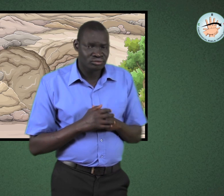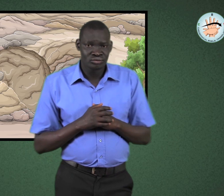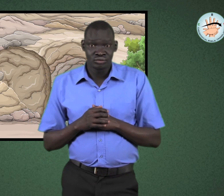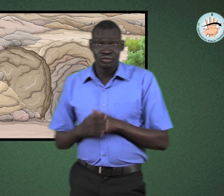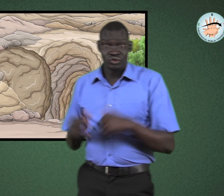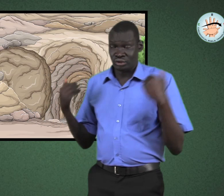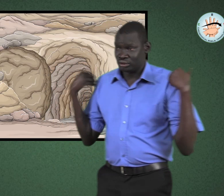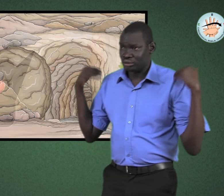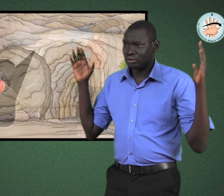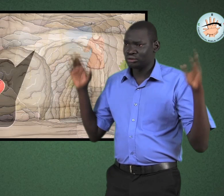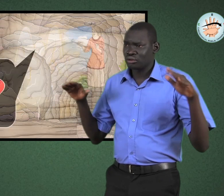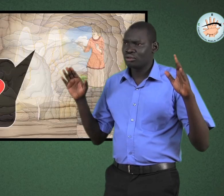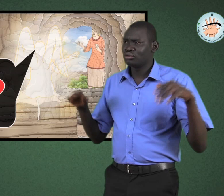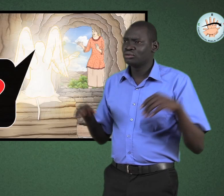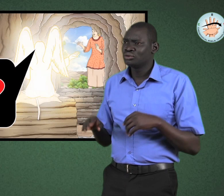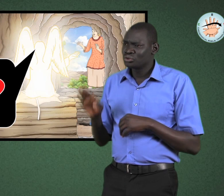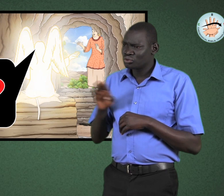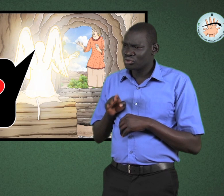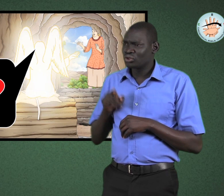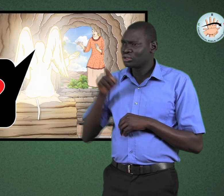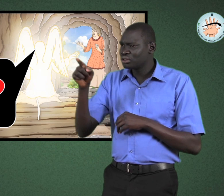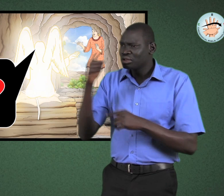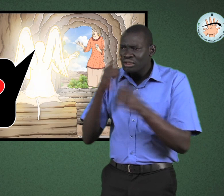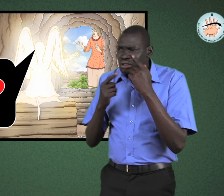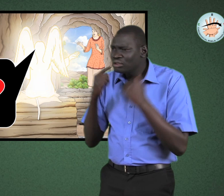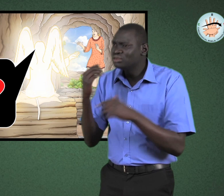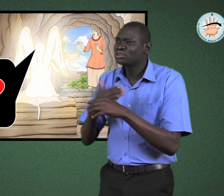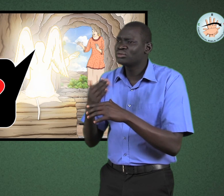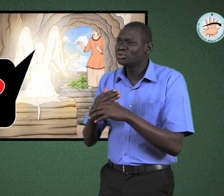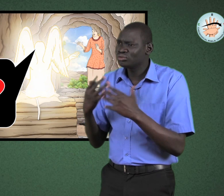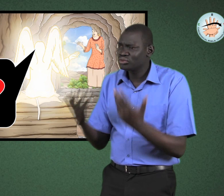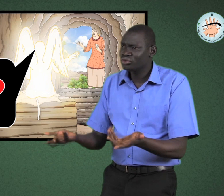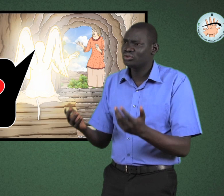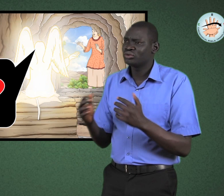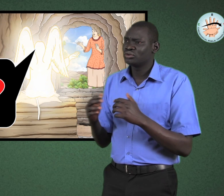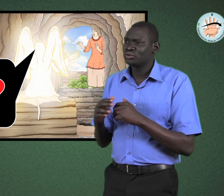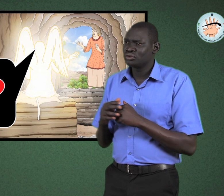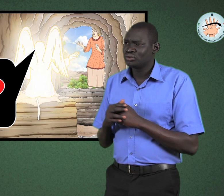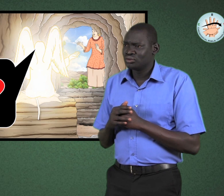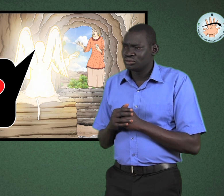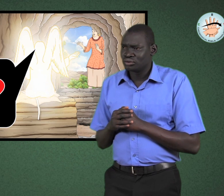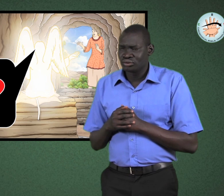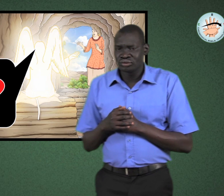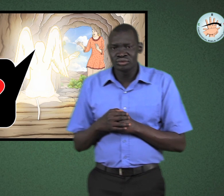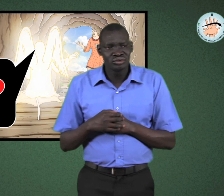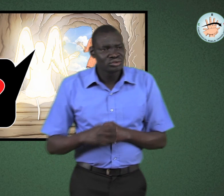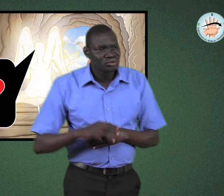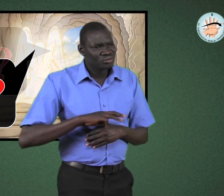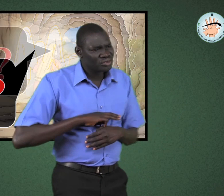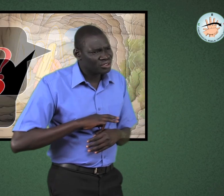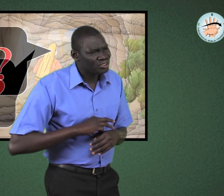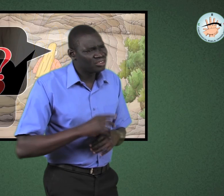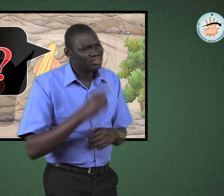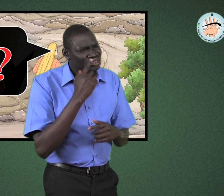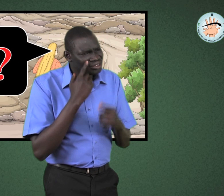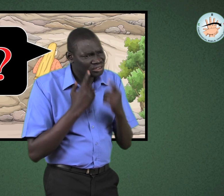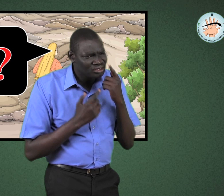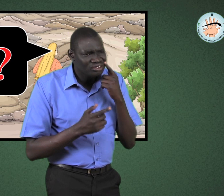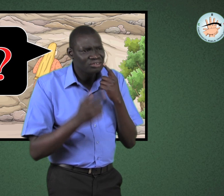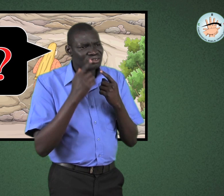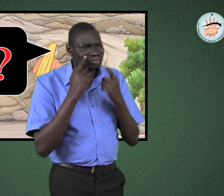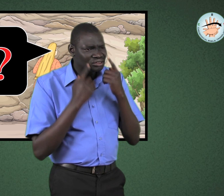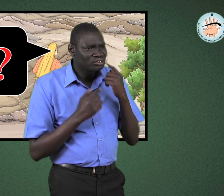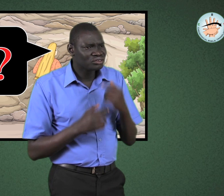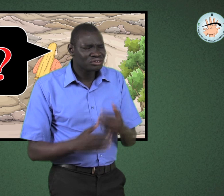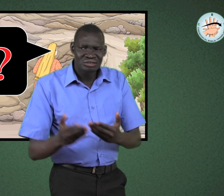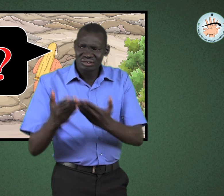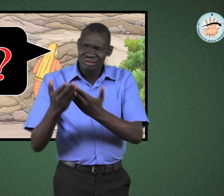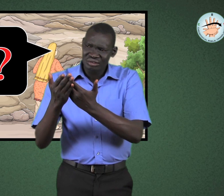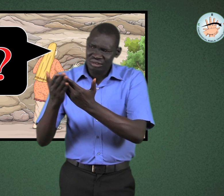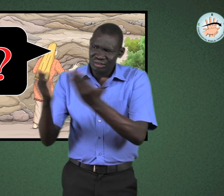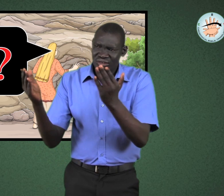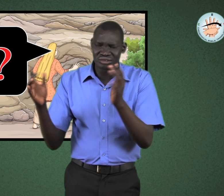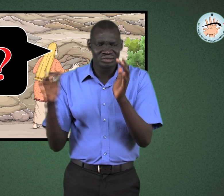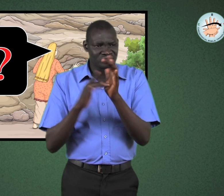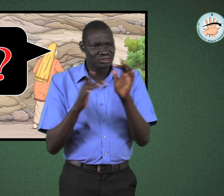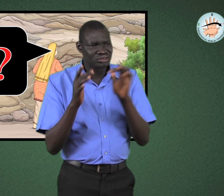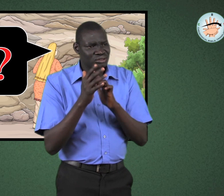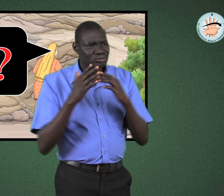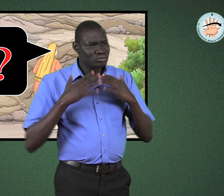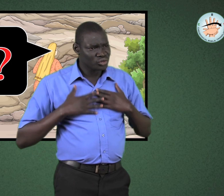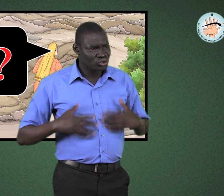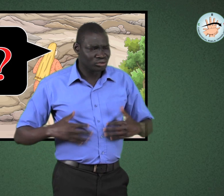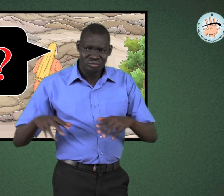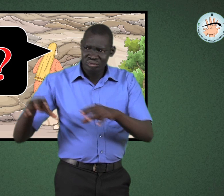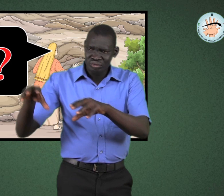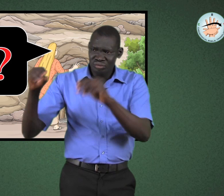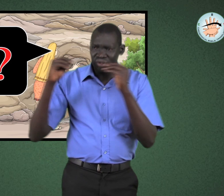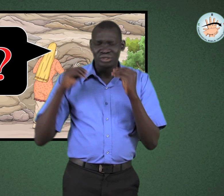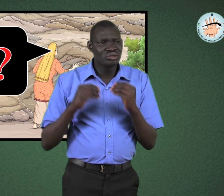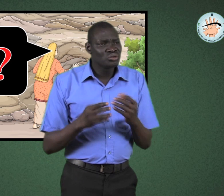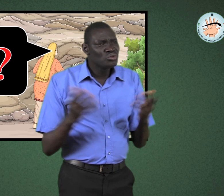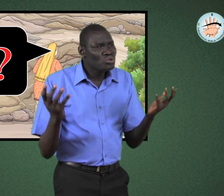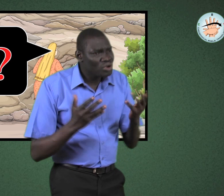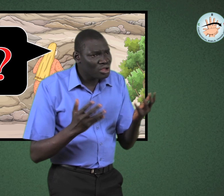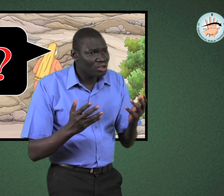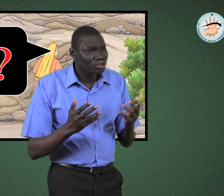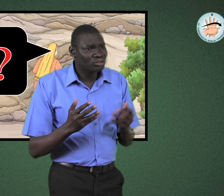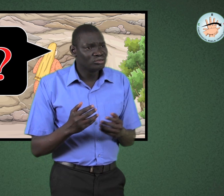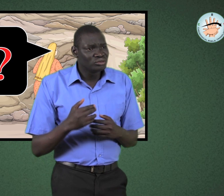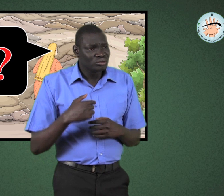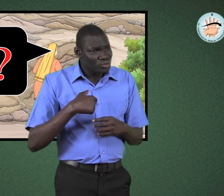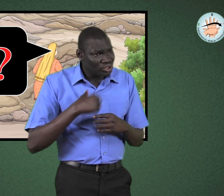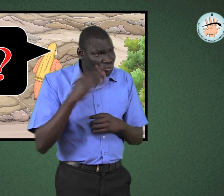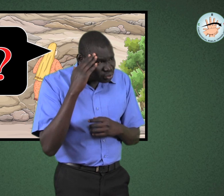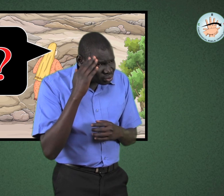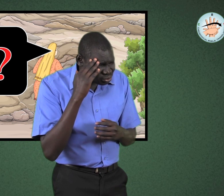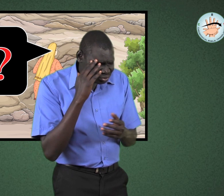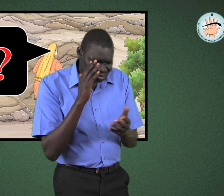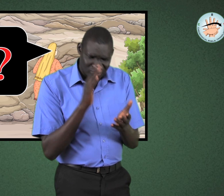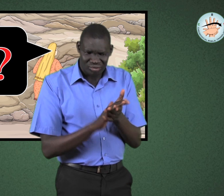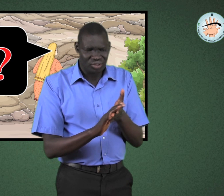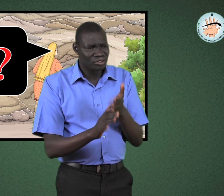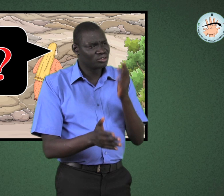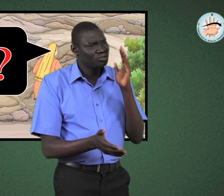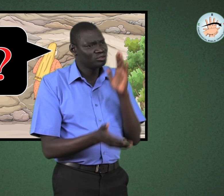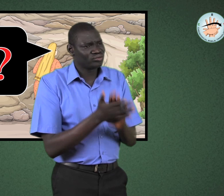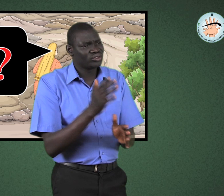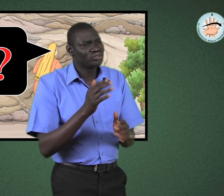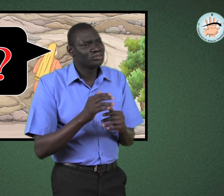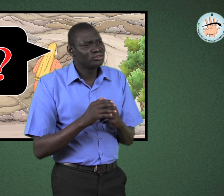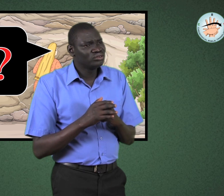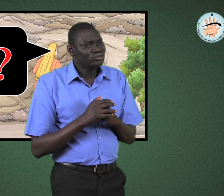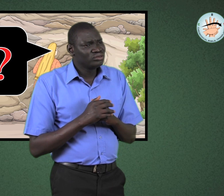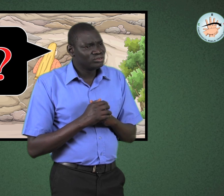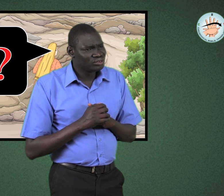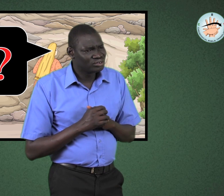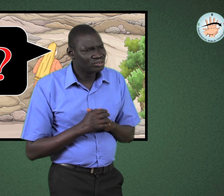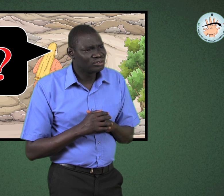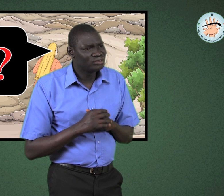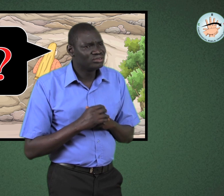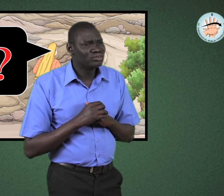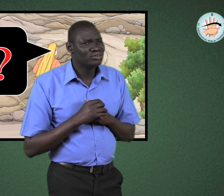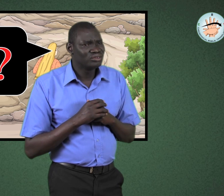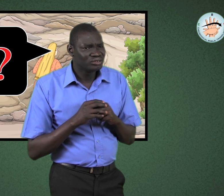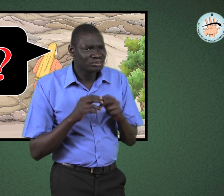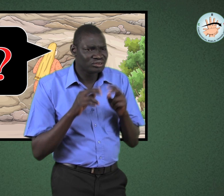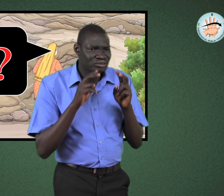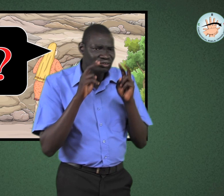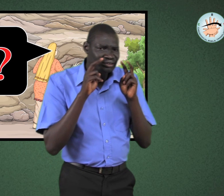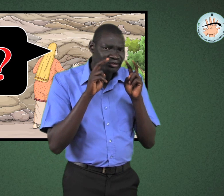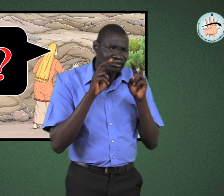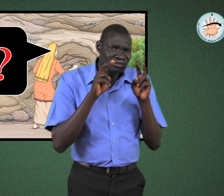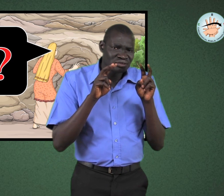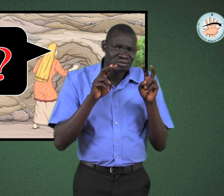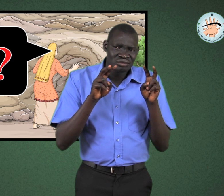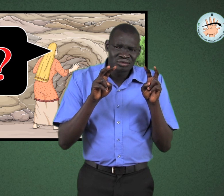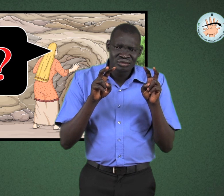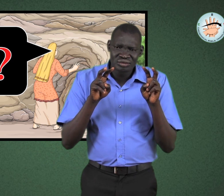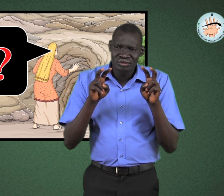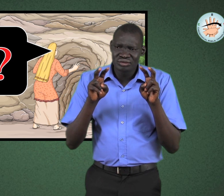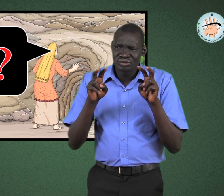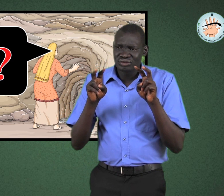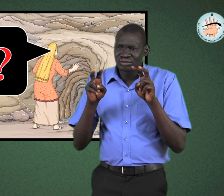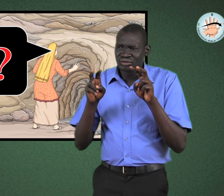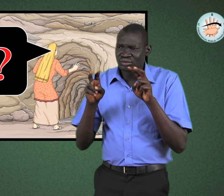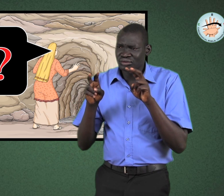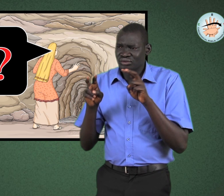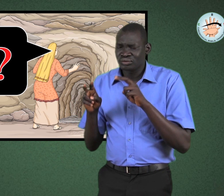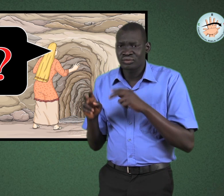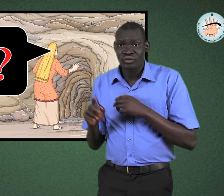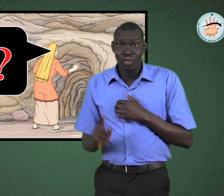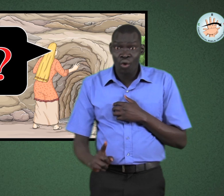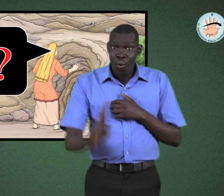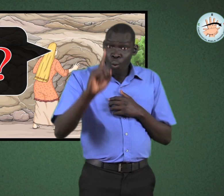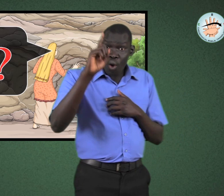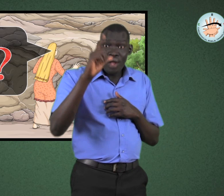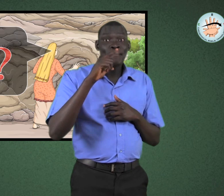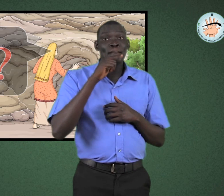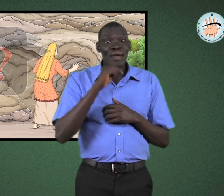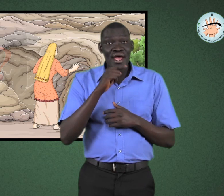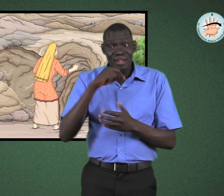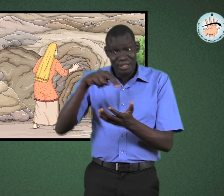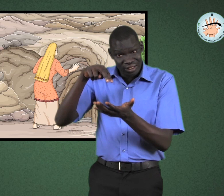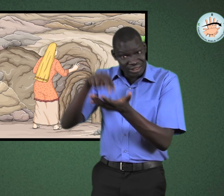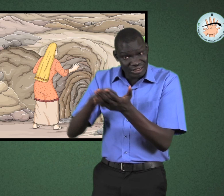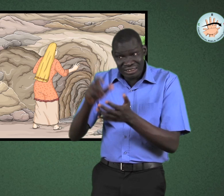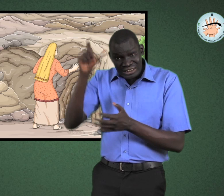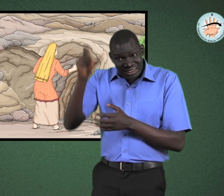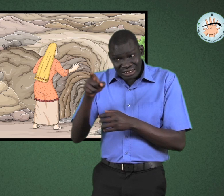“Woman, why are you weeping?” they asked. “Because they have taken my Lord away,” she said, “and I do not know where they have put Him.”